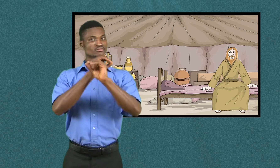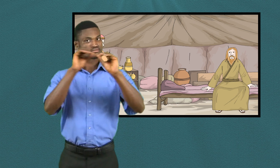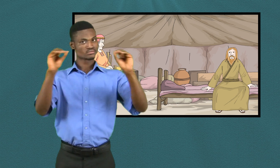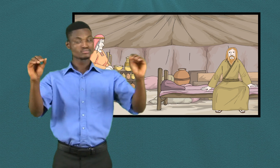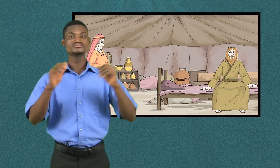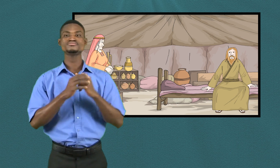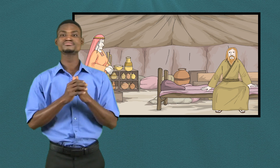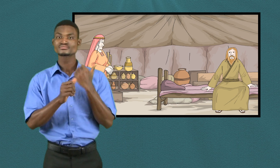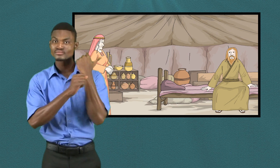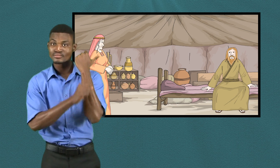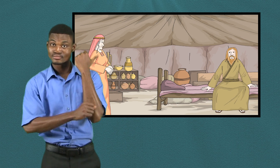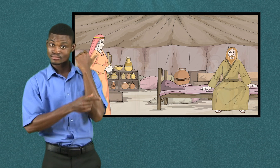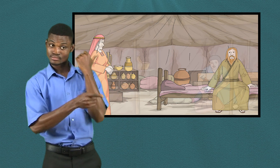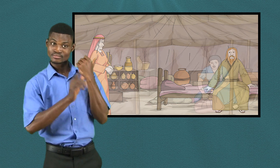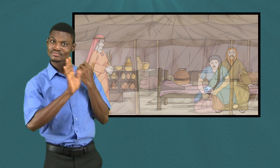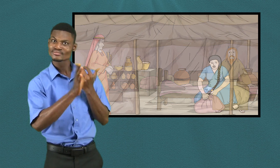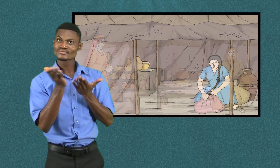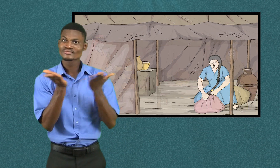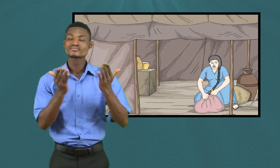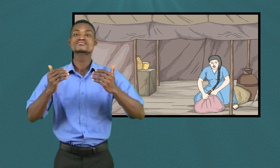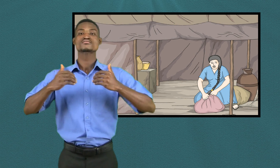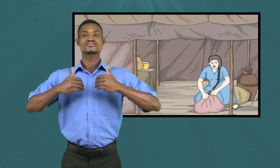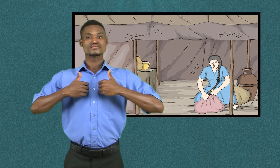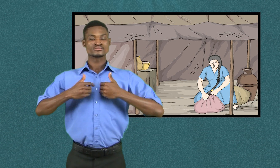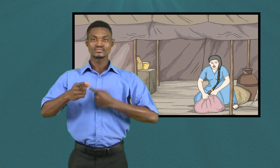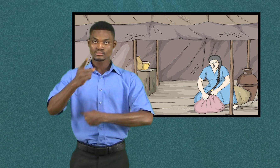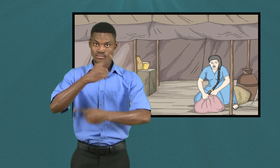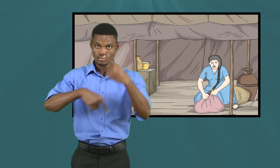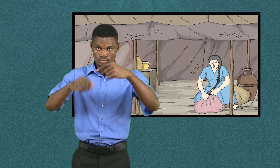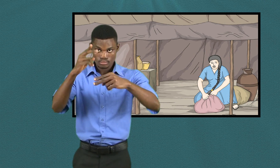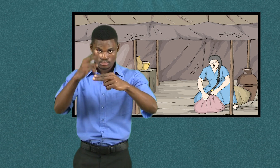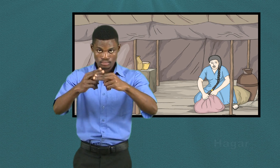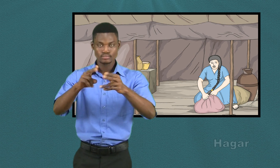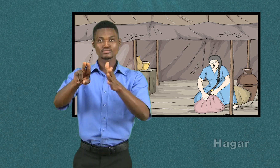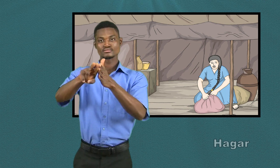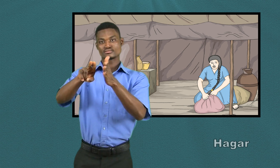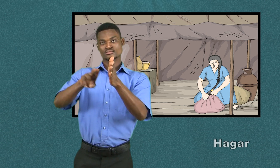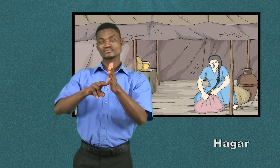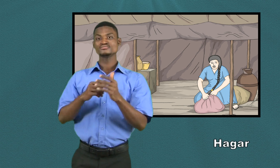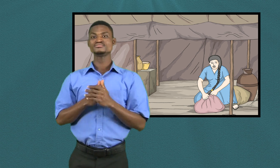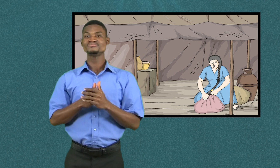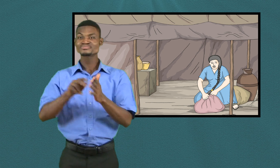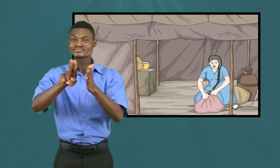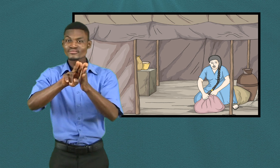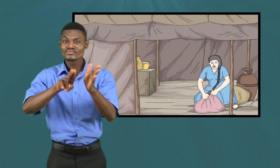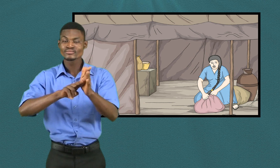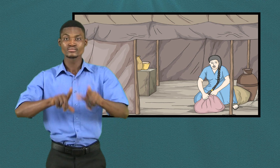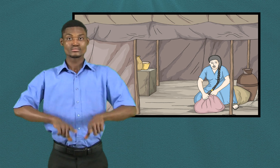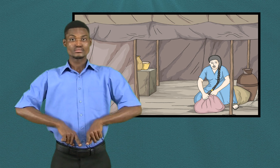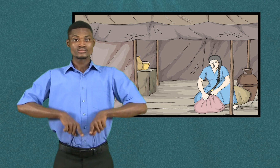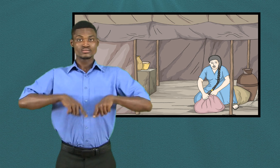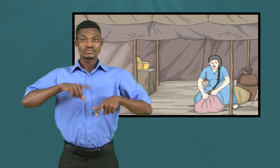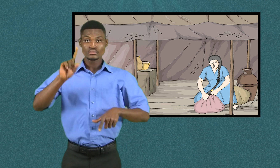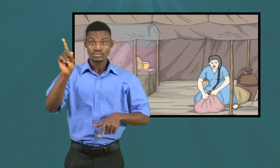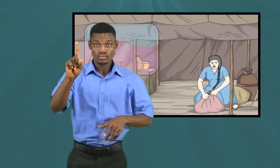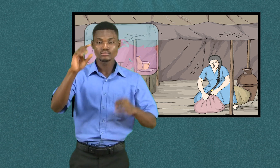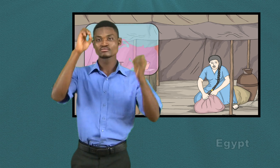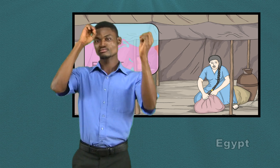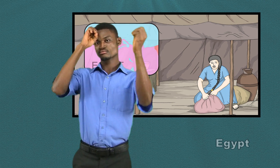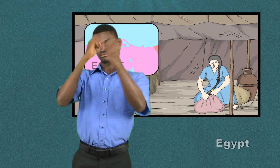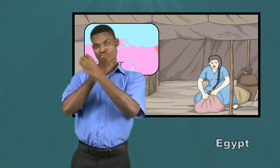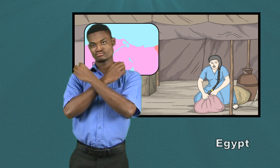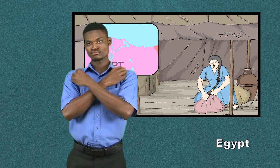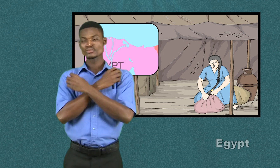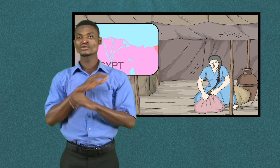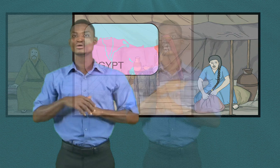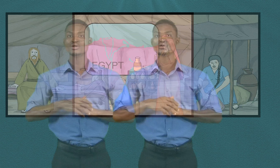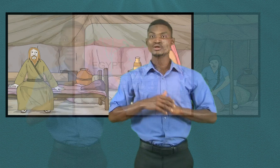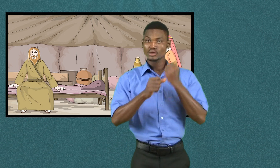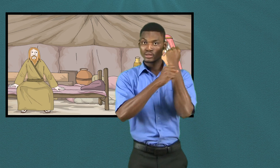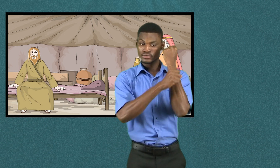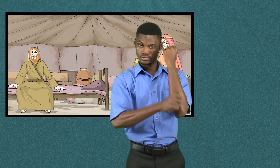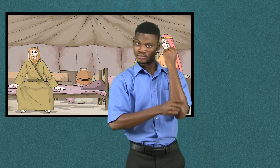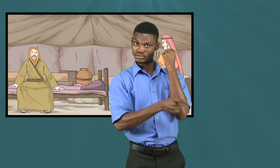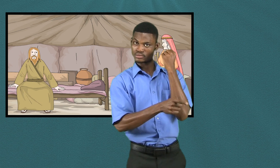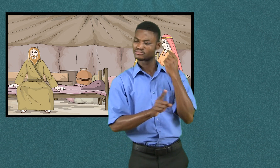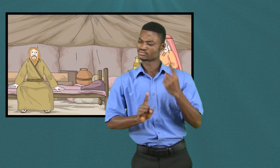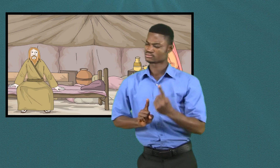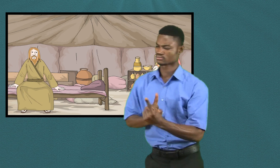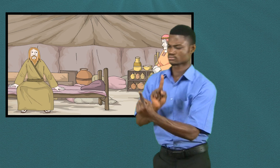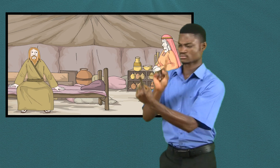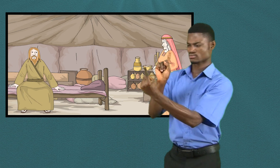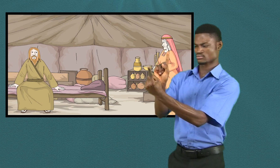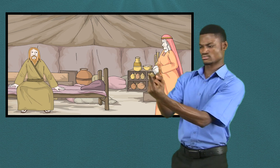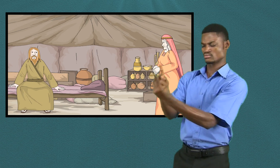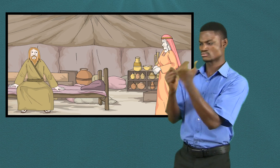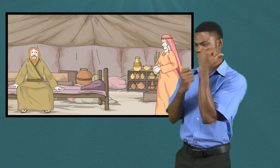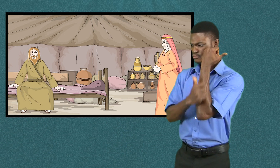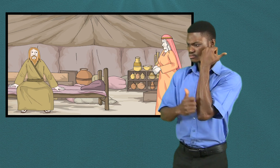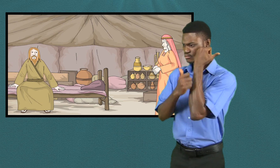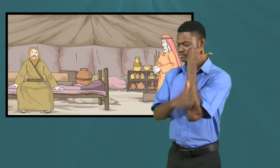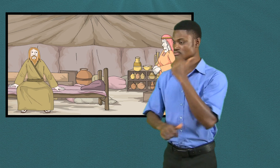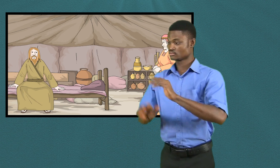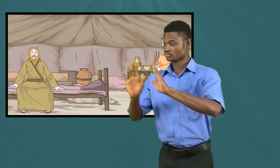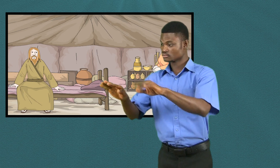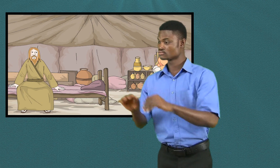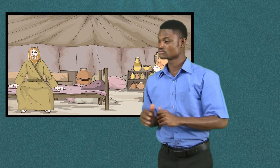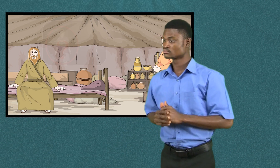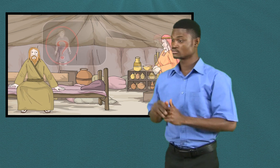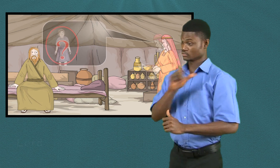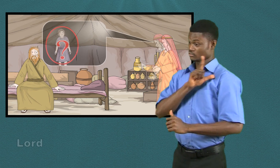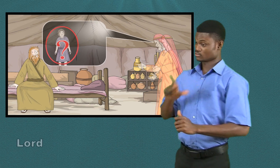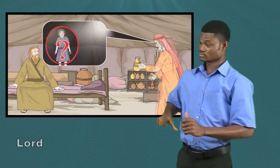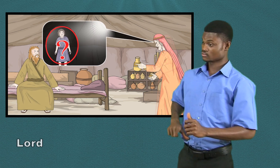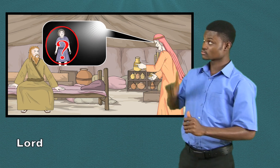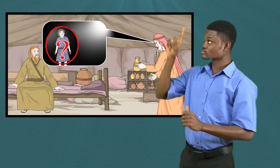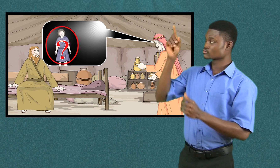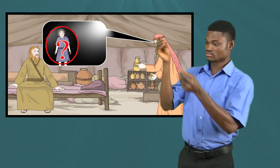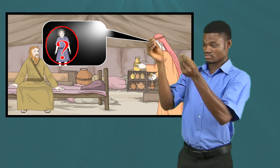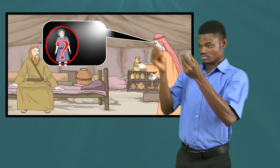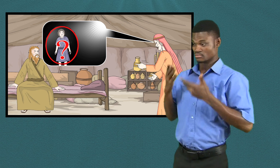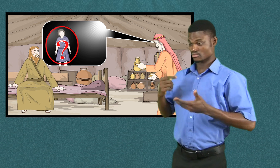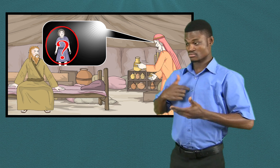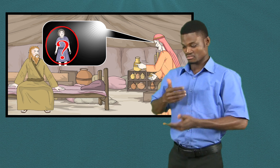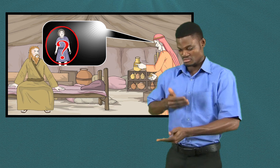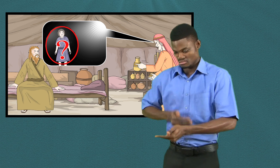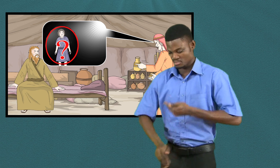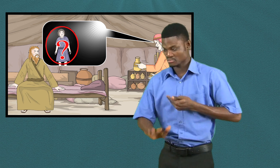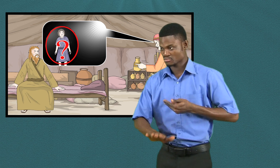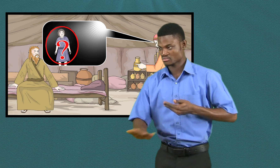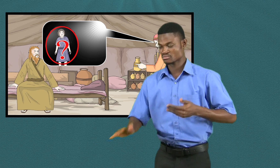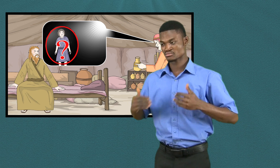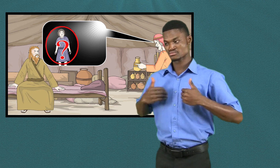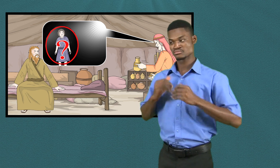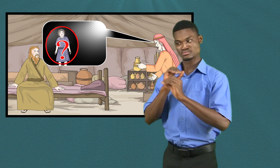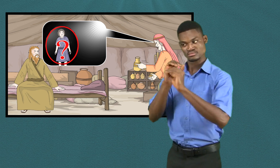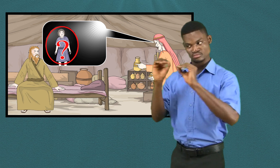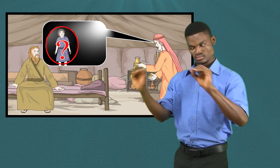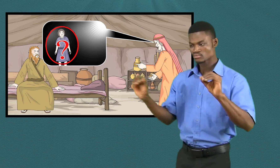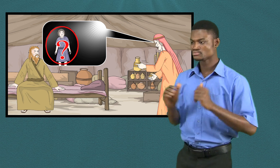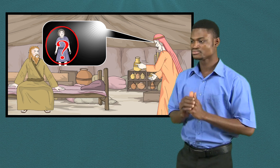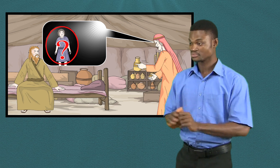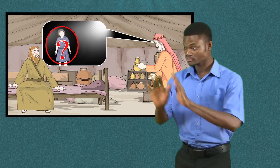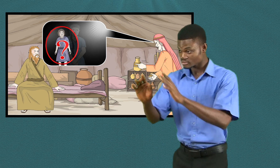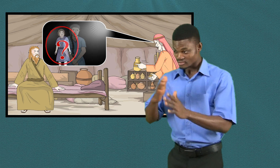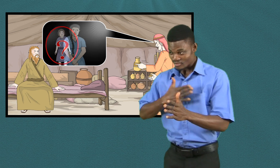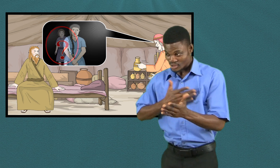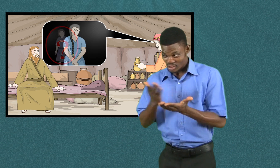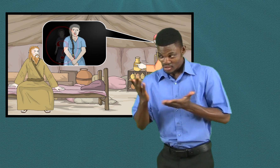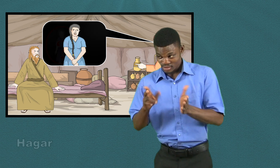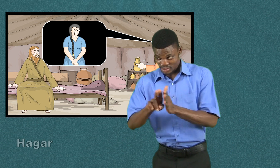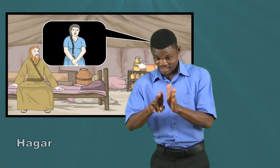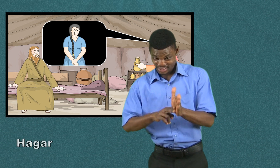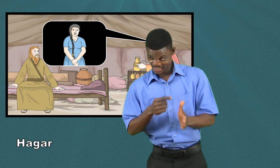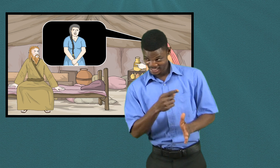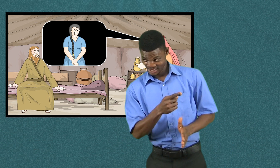So Sarai said to Abram, “Look now, the LORD has prevented me from bearing children.